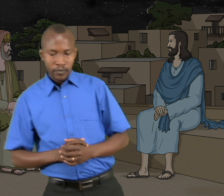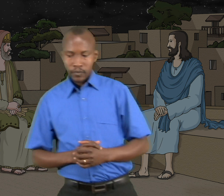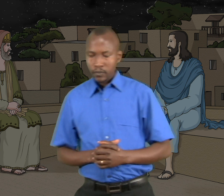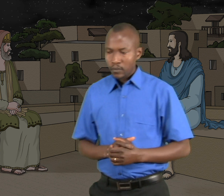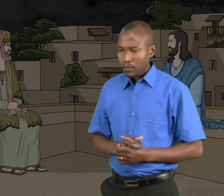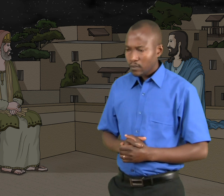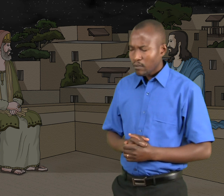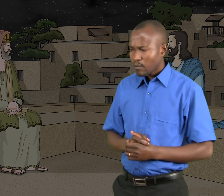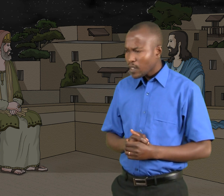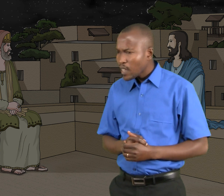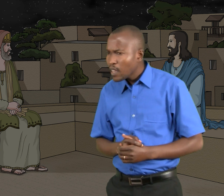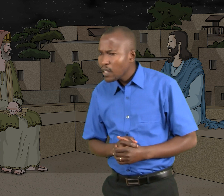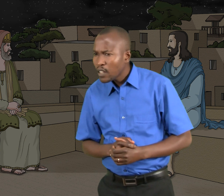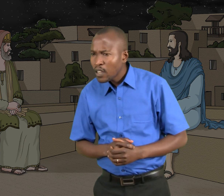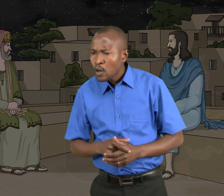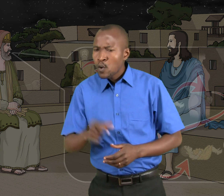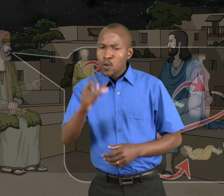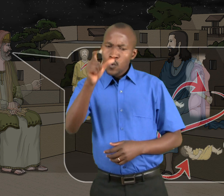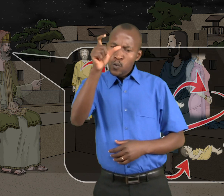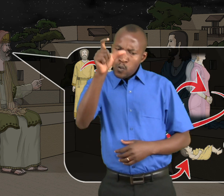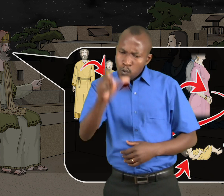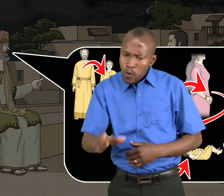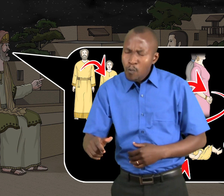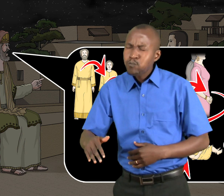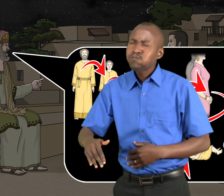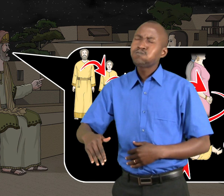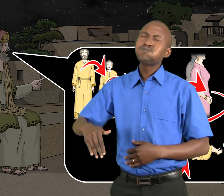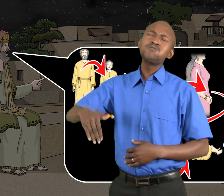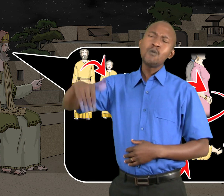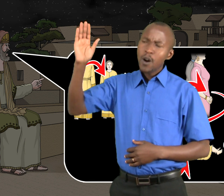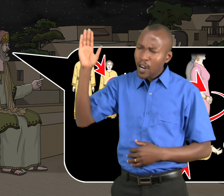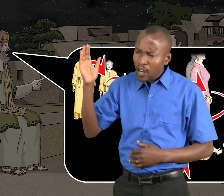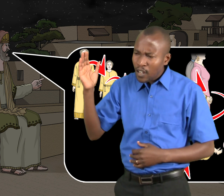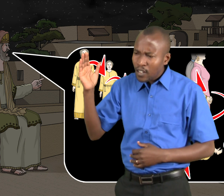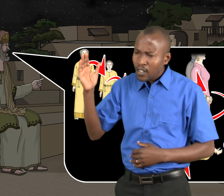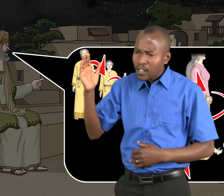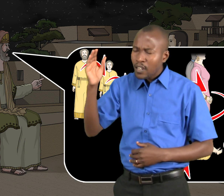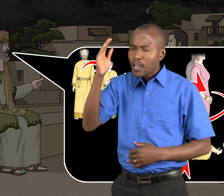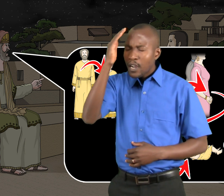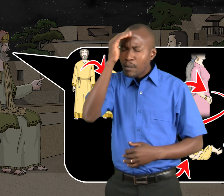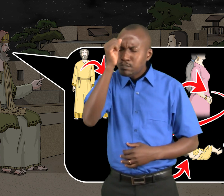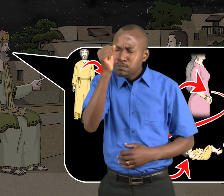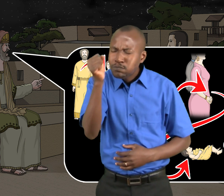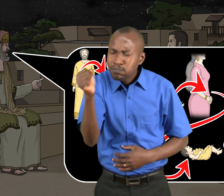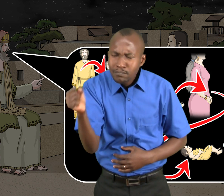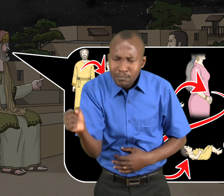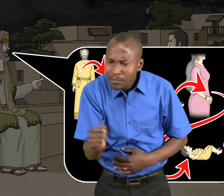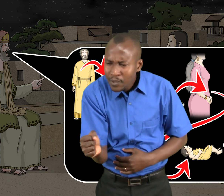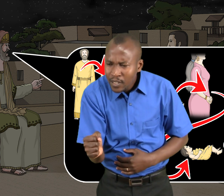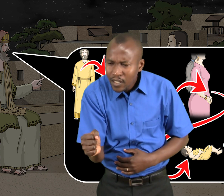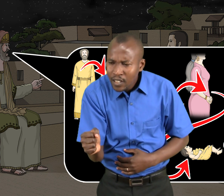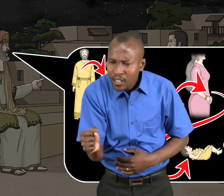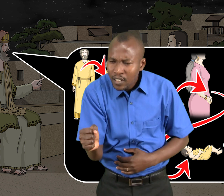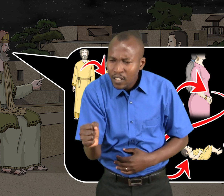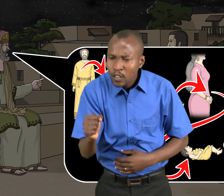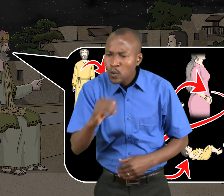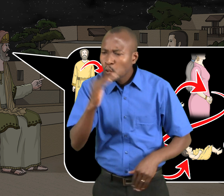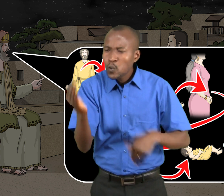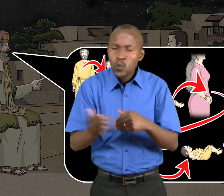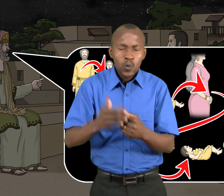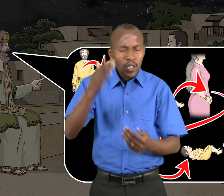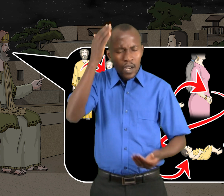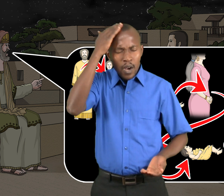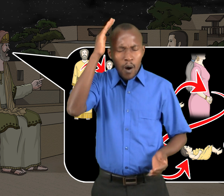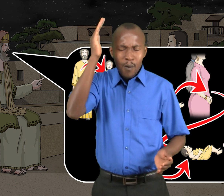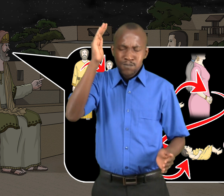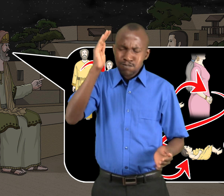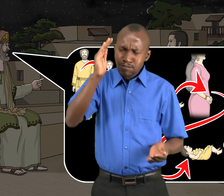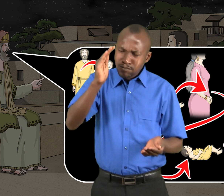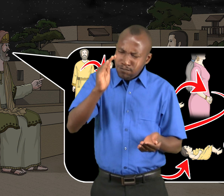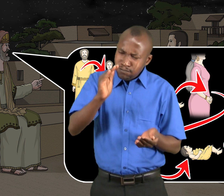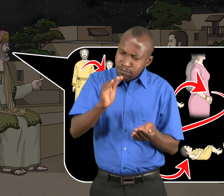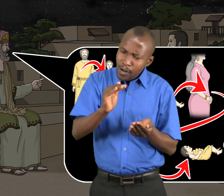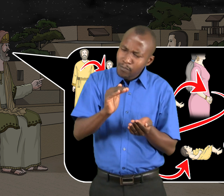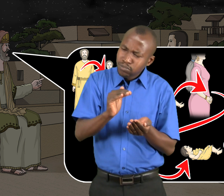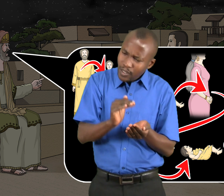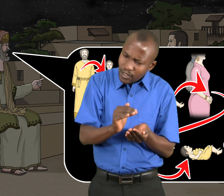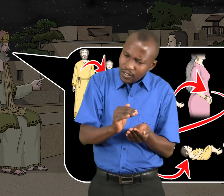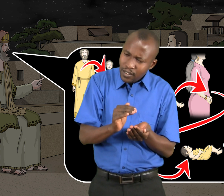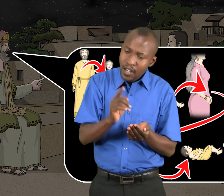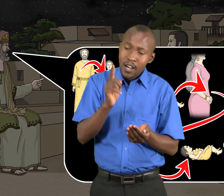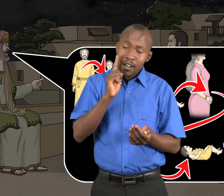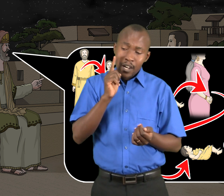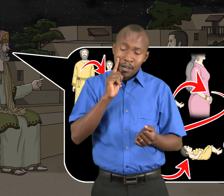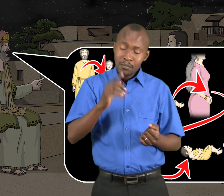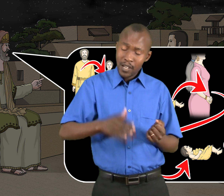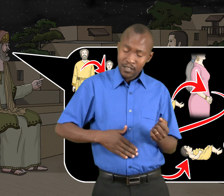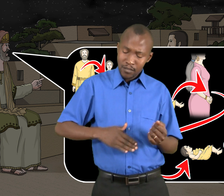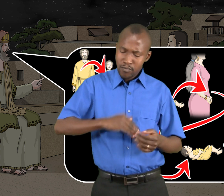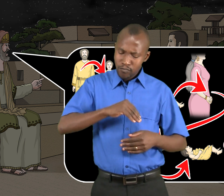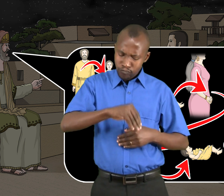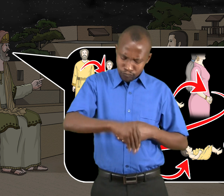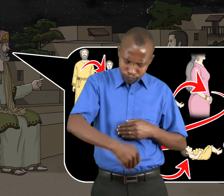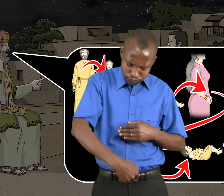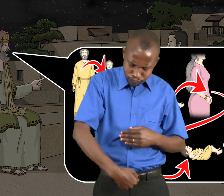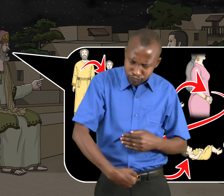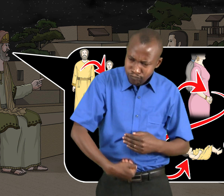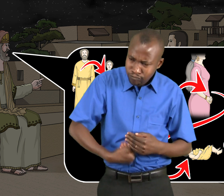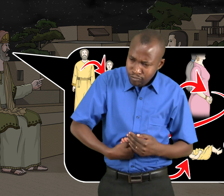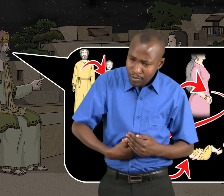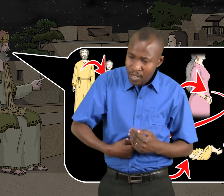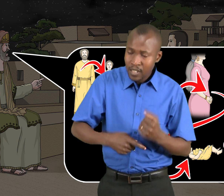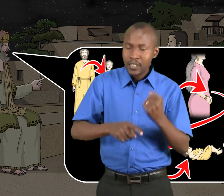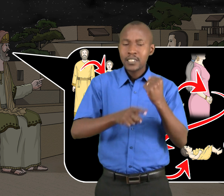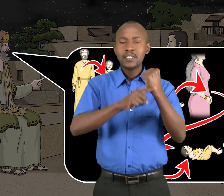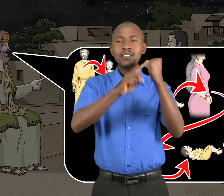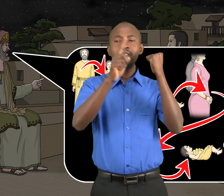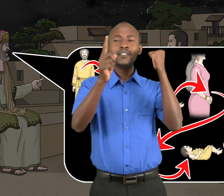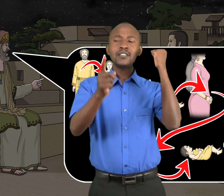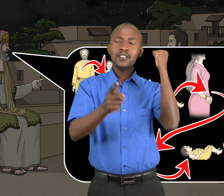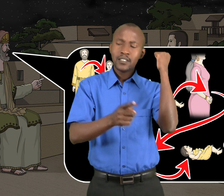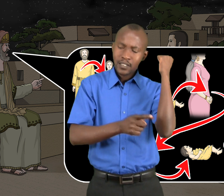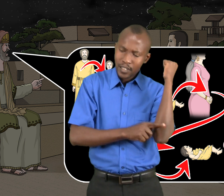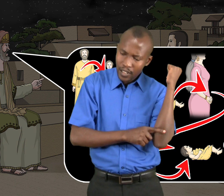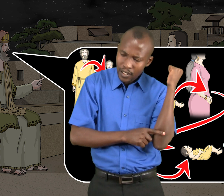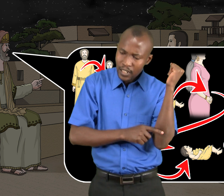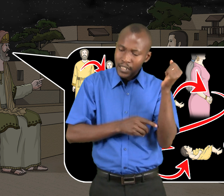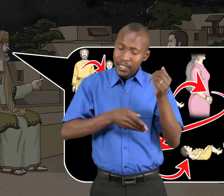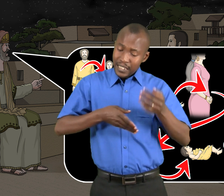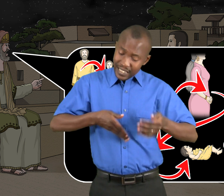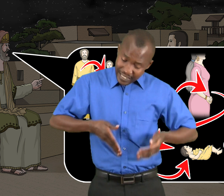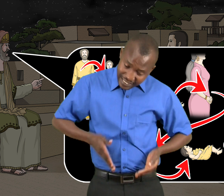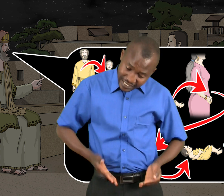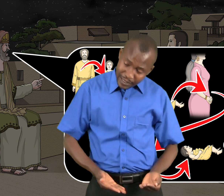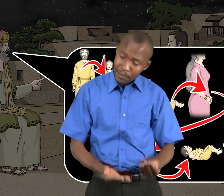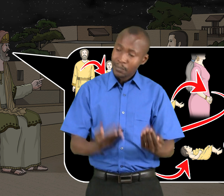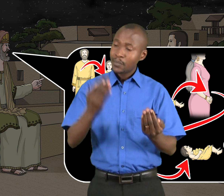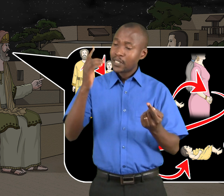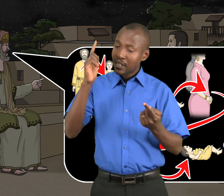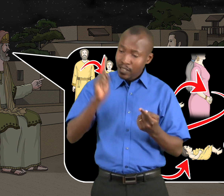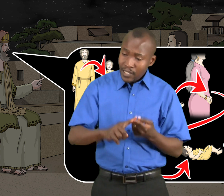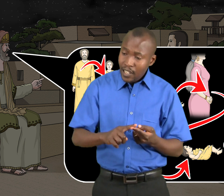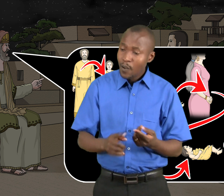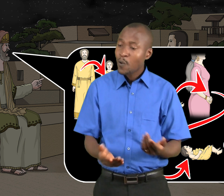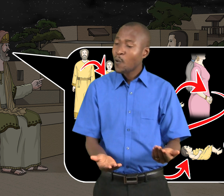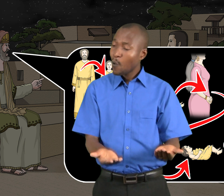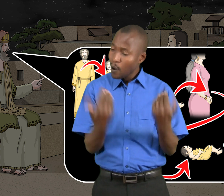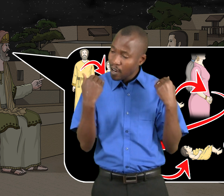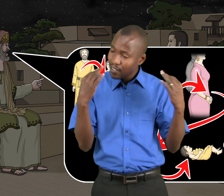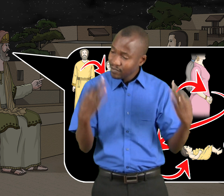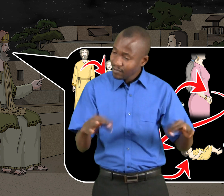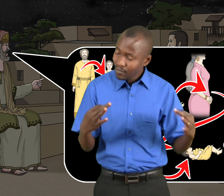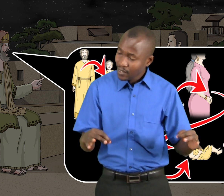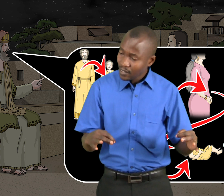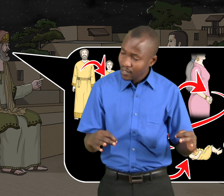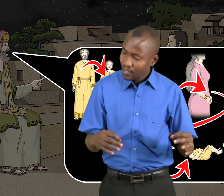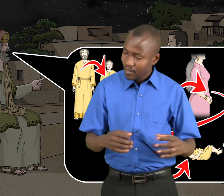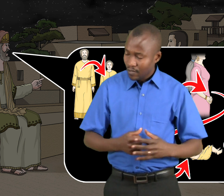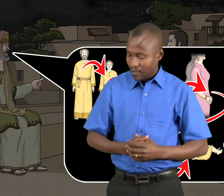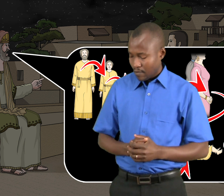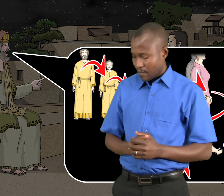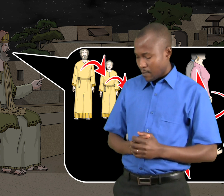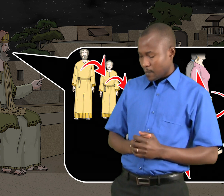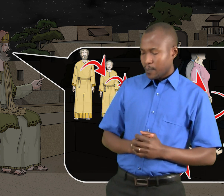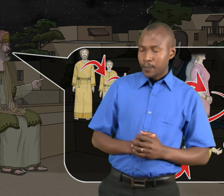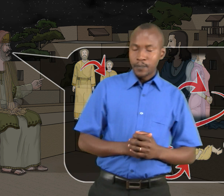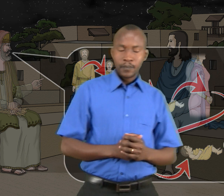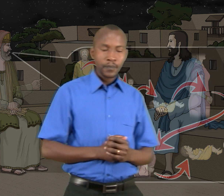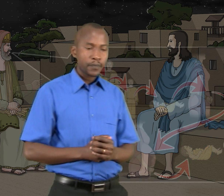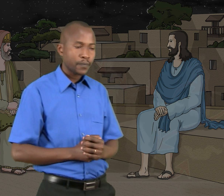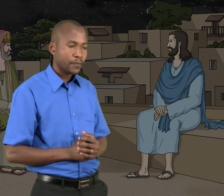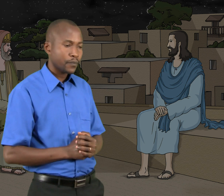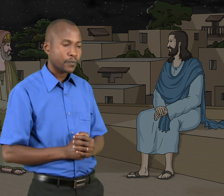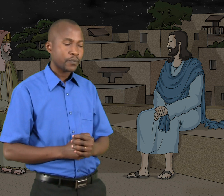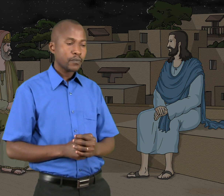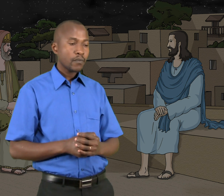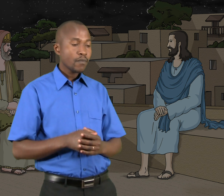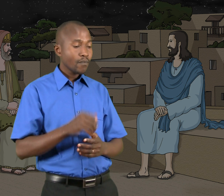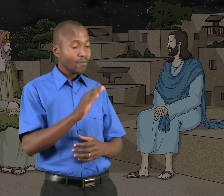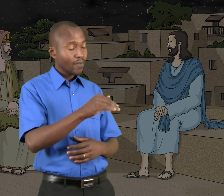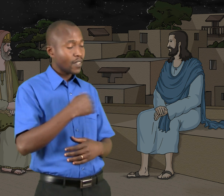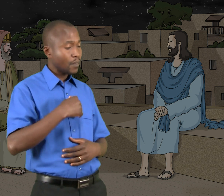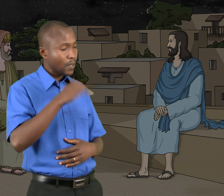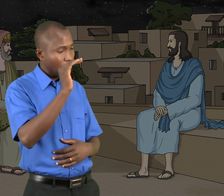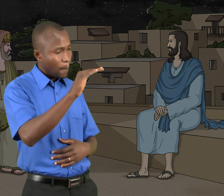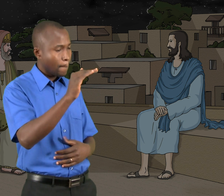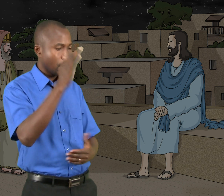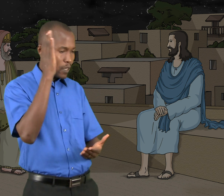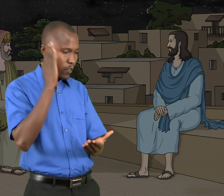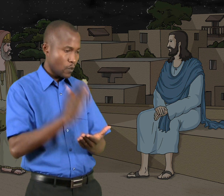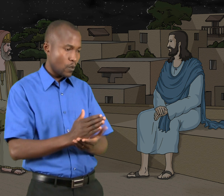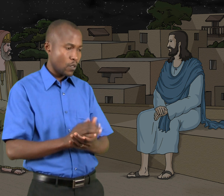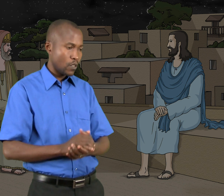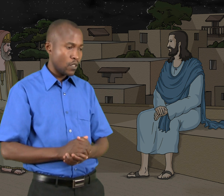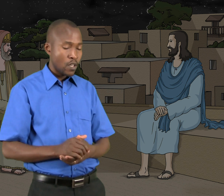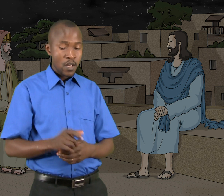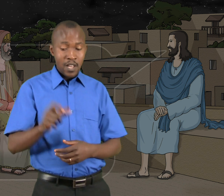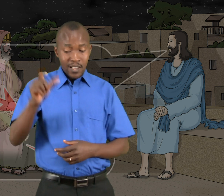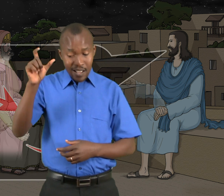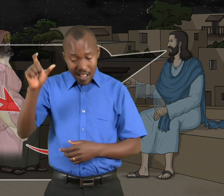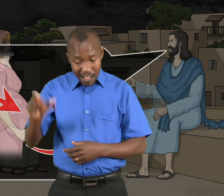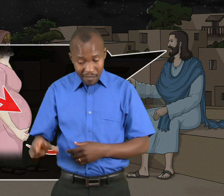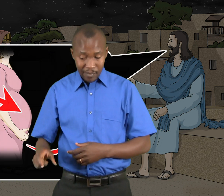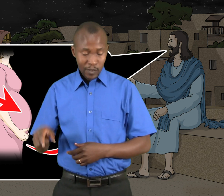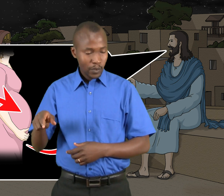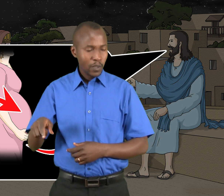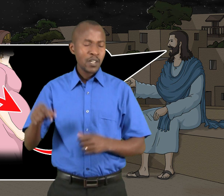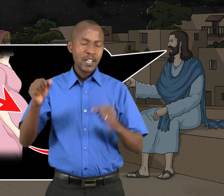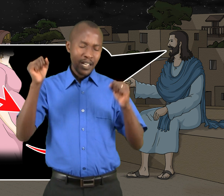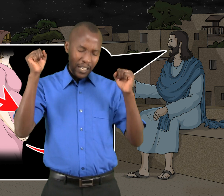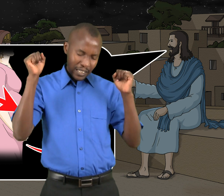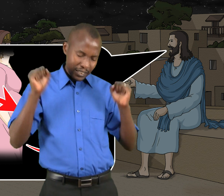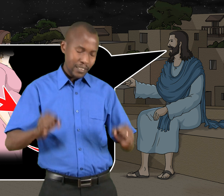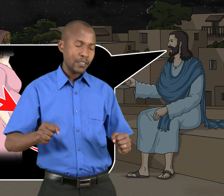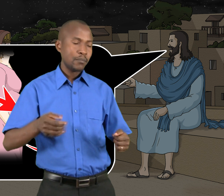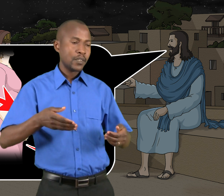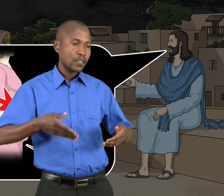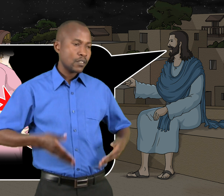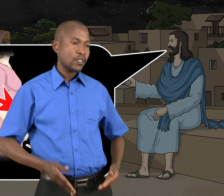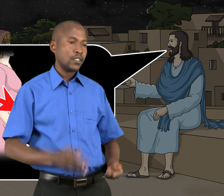“How can a man be born when he is old?” Nicodemus asked. “Can he enter his mother’s womb a second time to be born?”